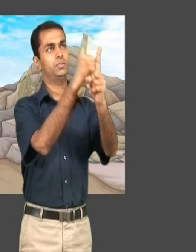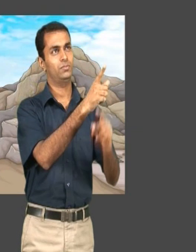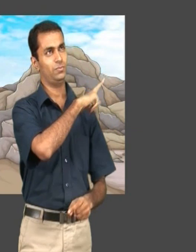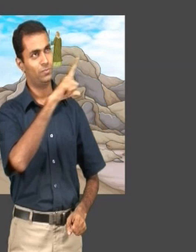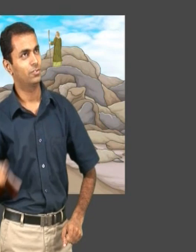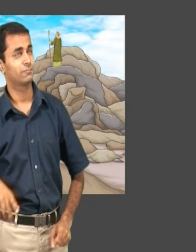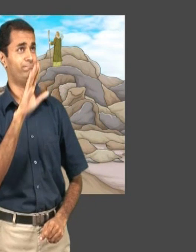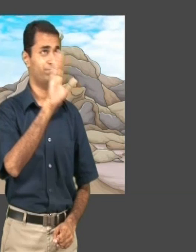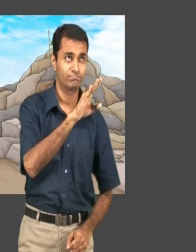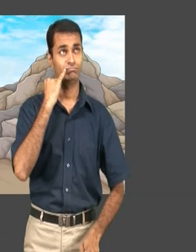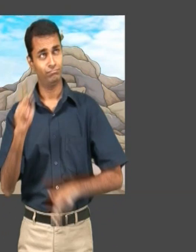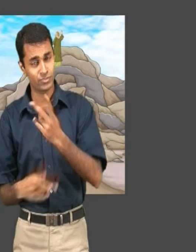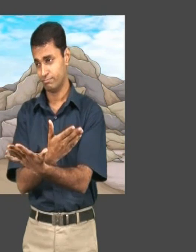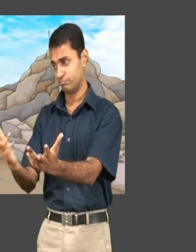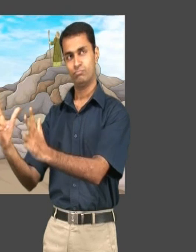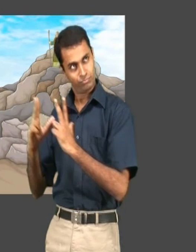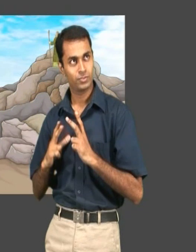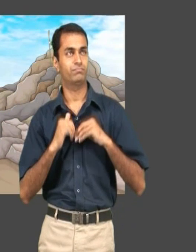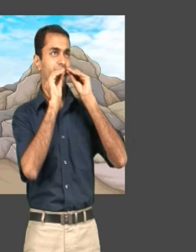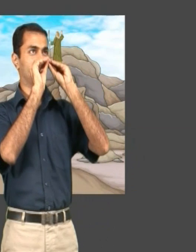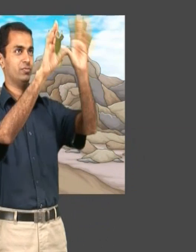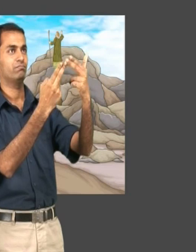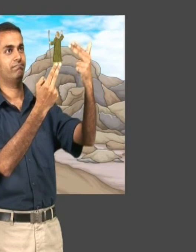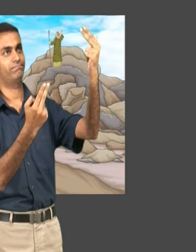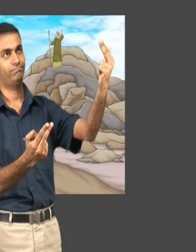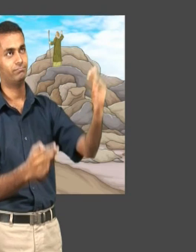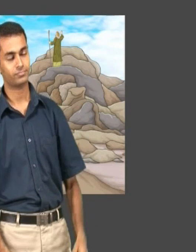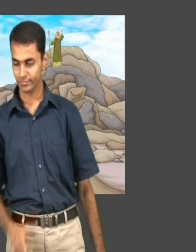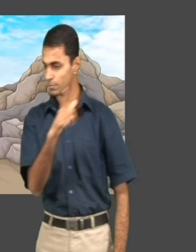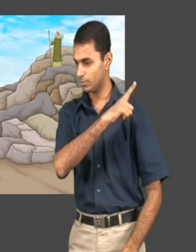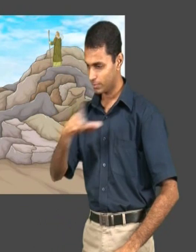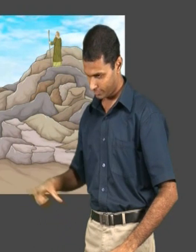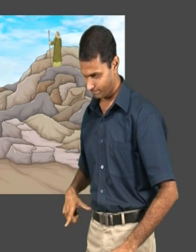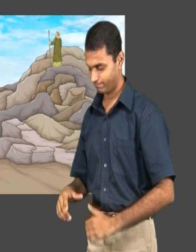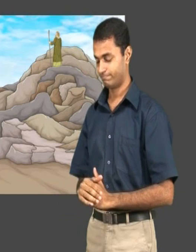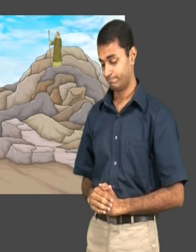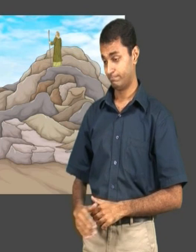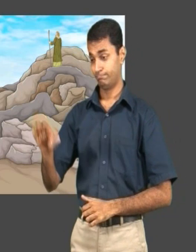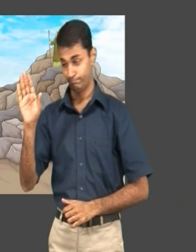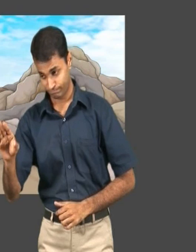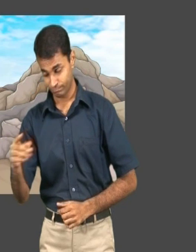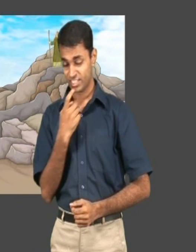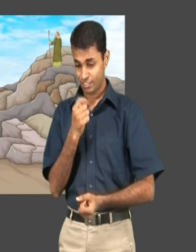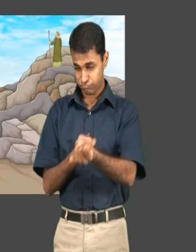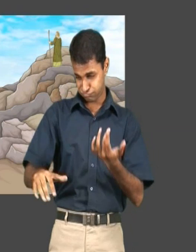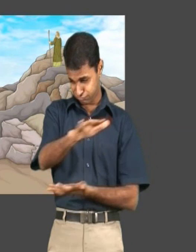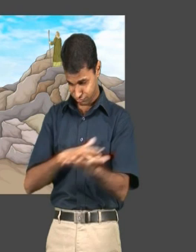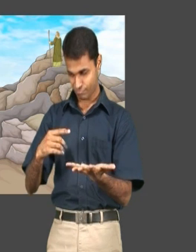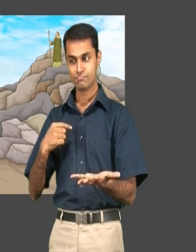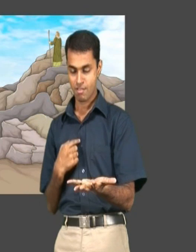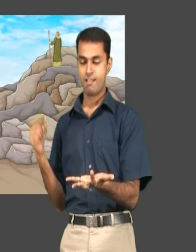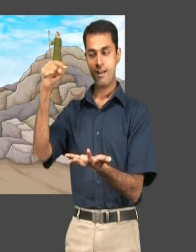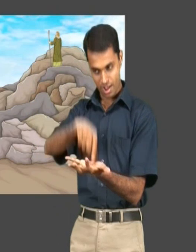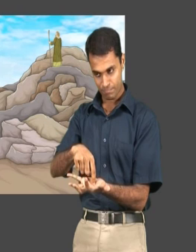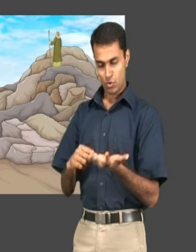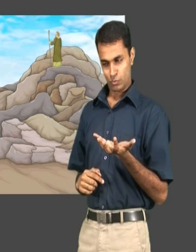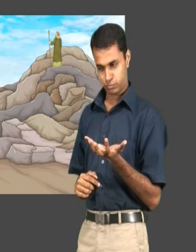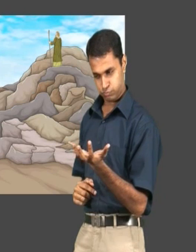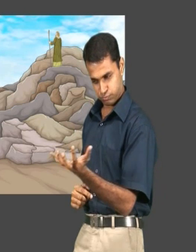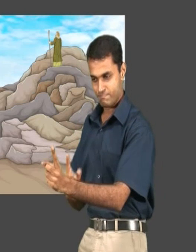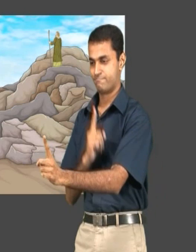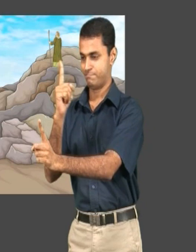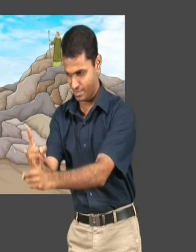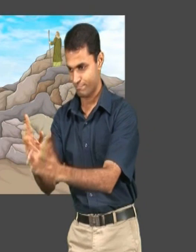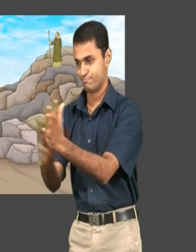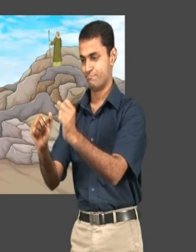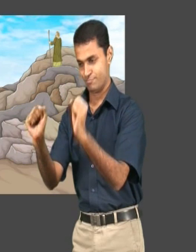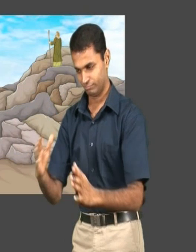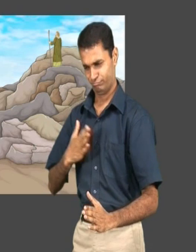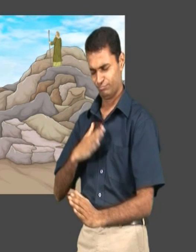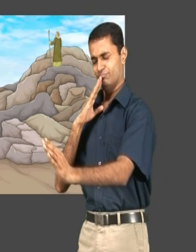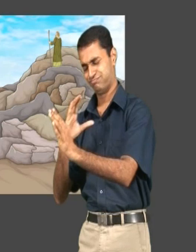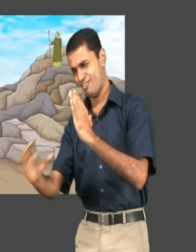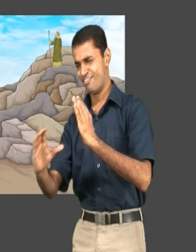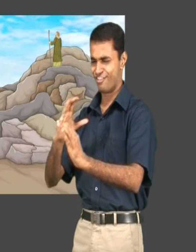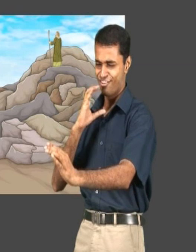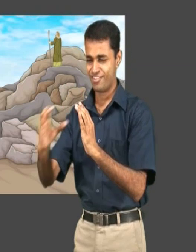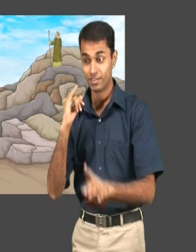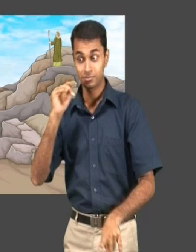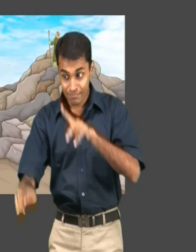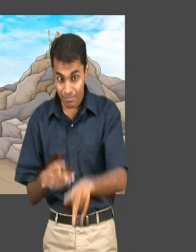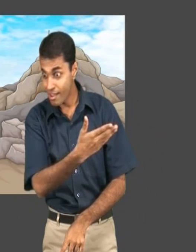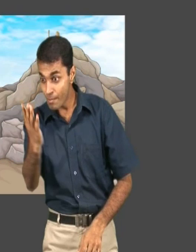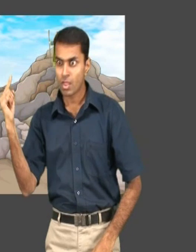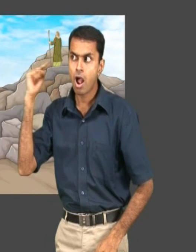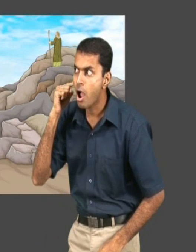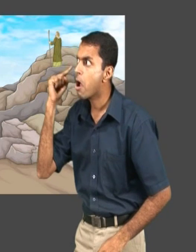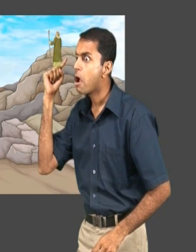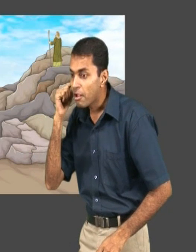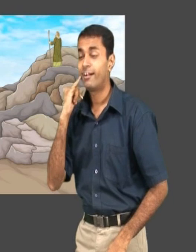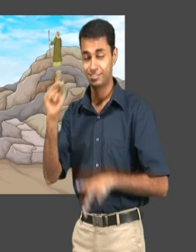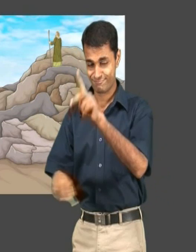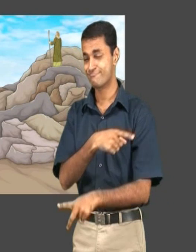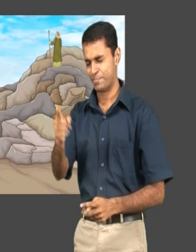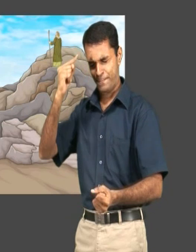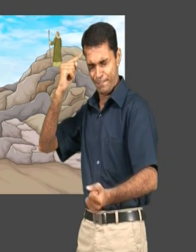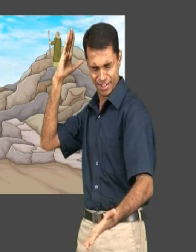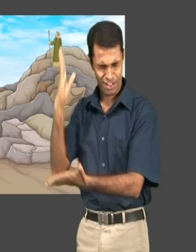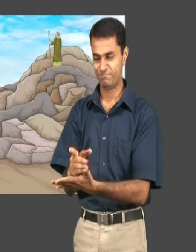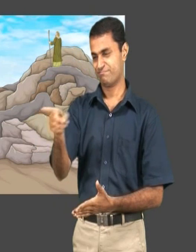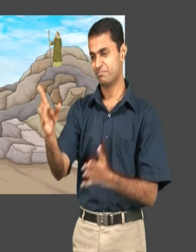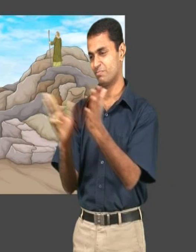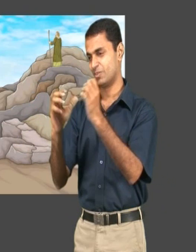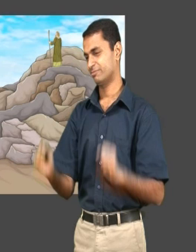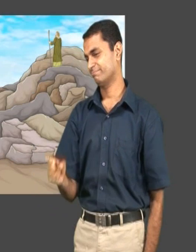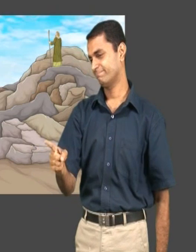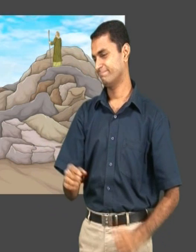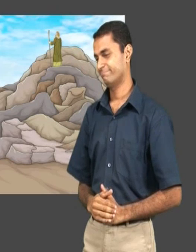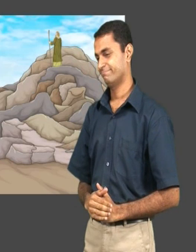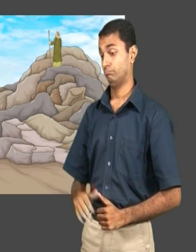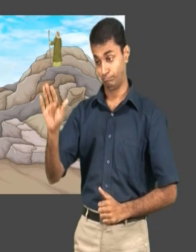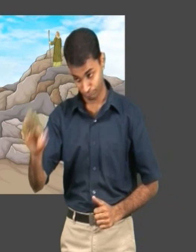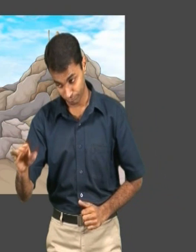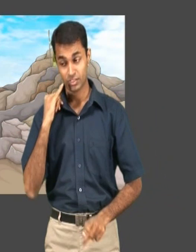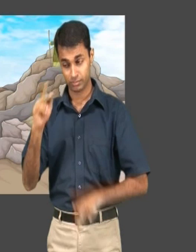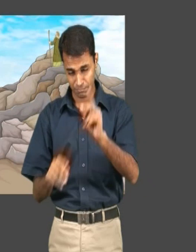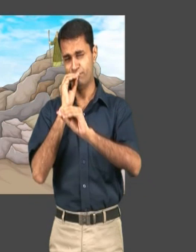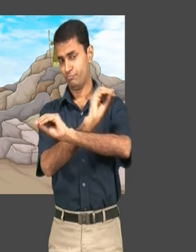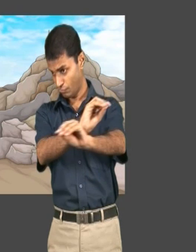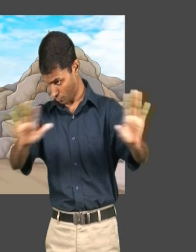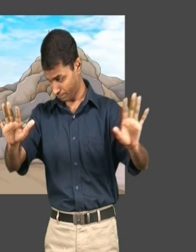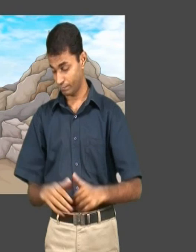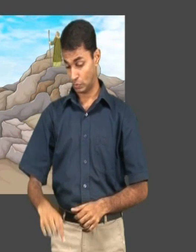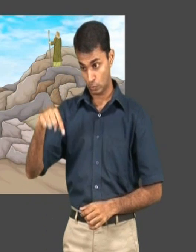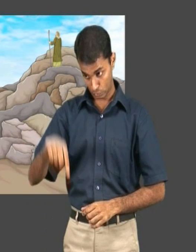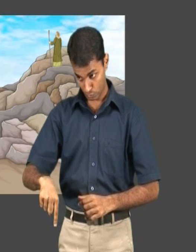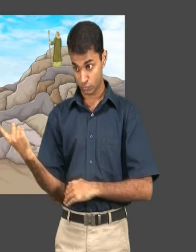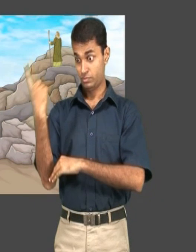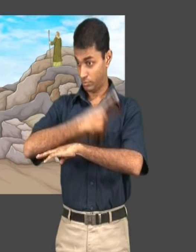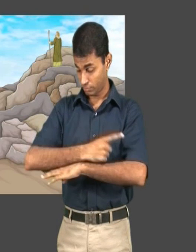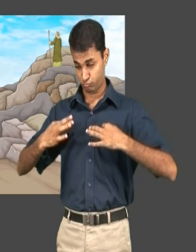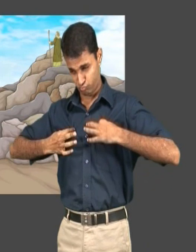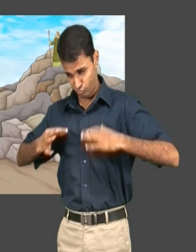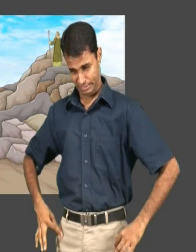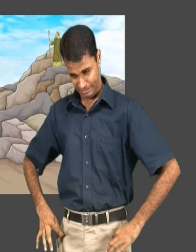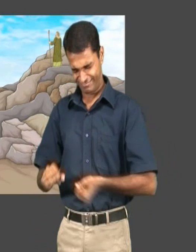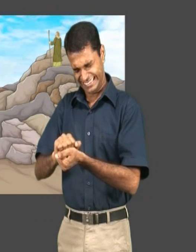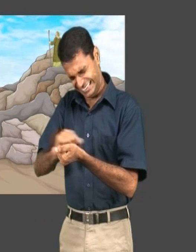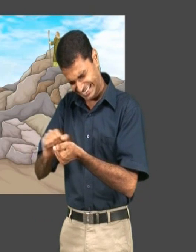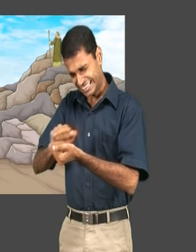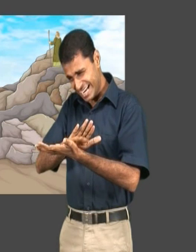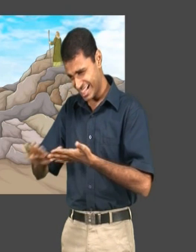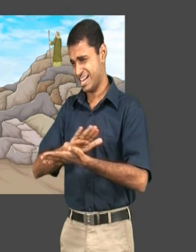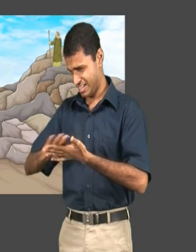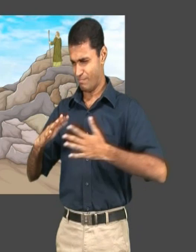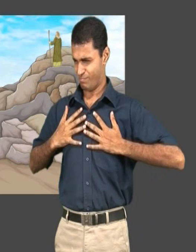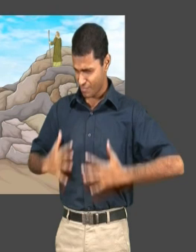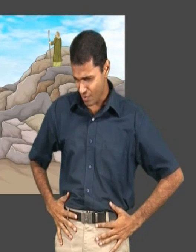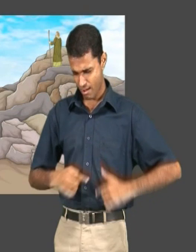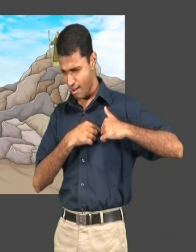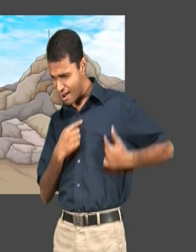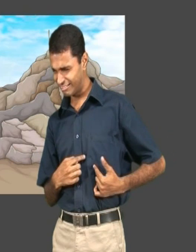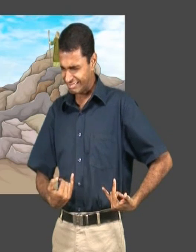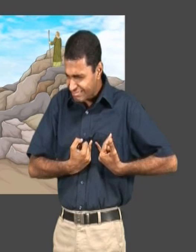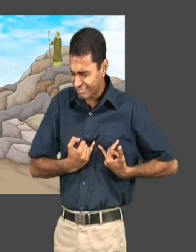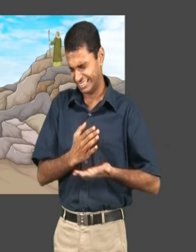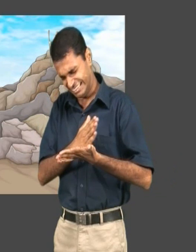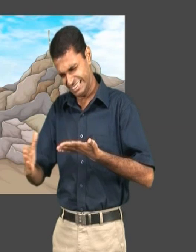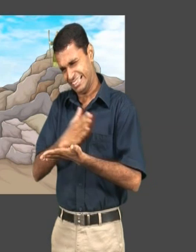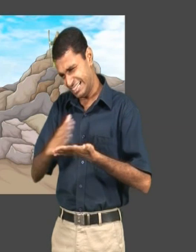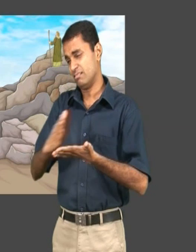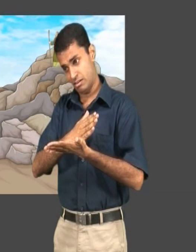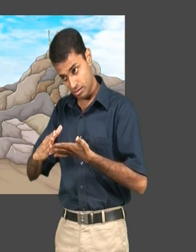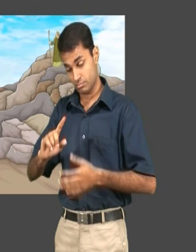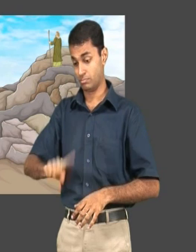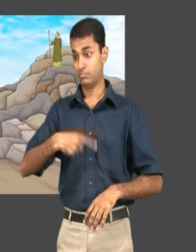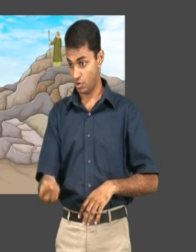The LORD said to Moses, “Behold, I will come to you in a dense cloud, so that the people will hear when I speak with you, and they will always put their trust in you.” And Moses relayed to the LORD what the people had said.